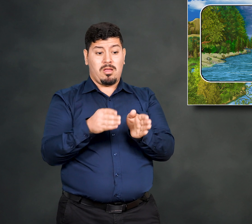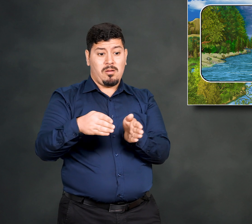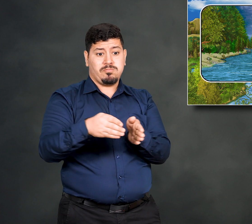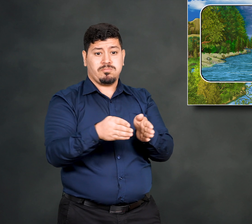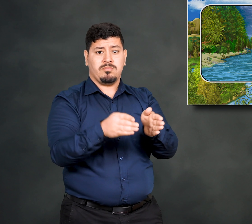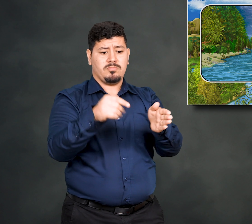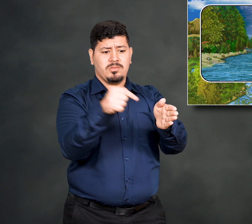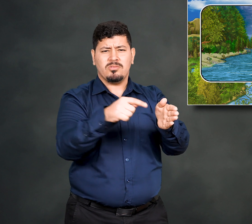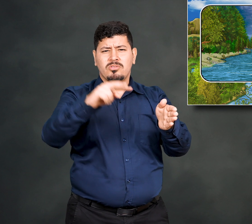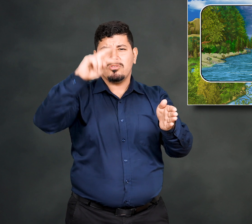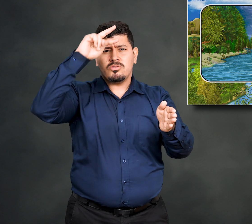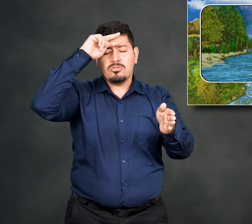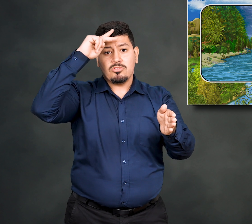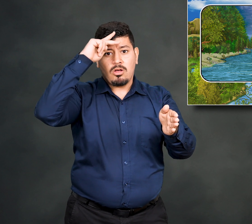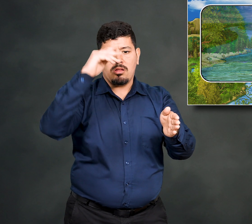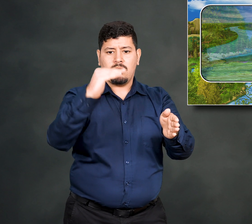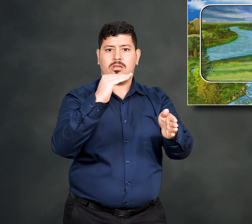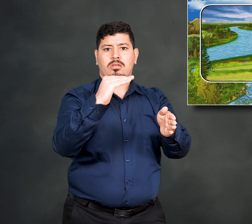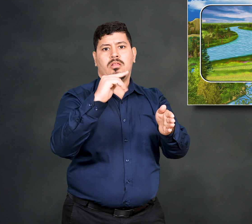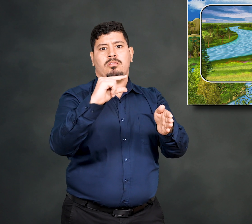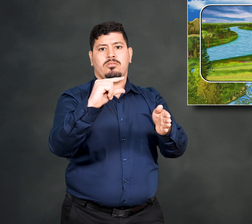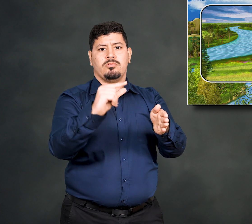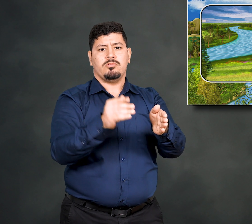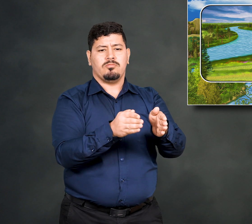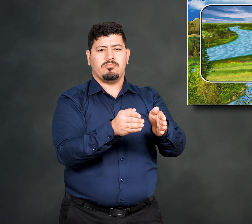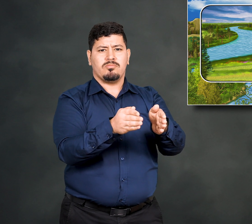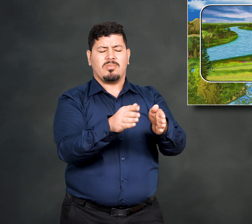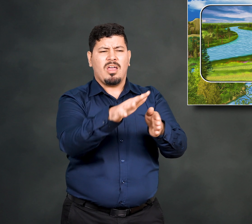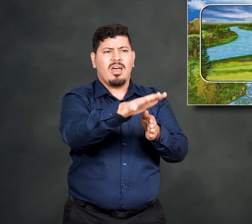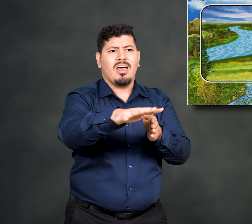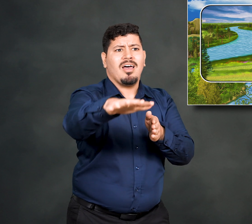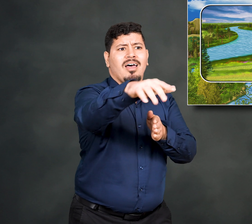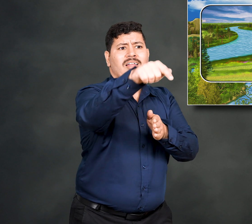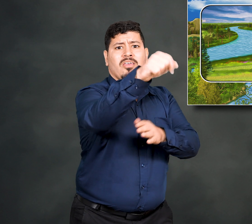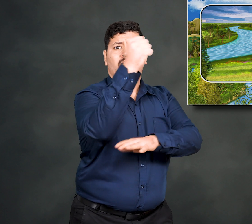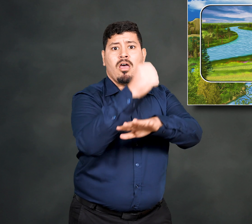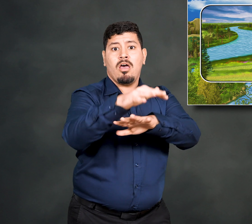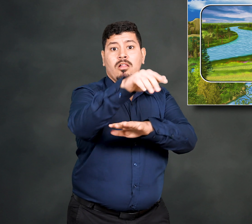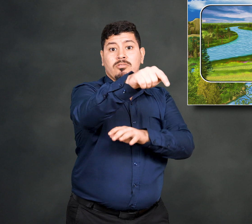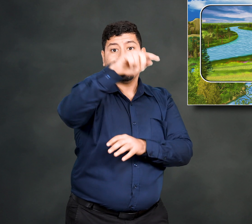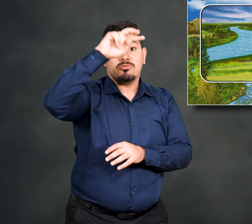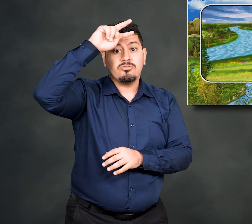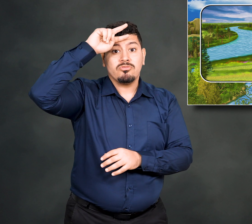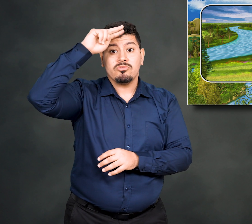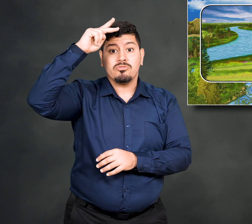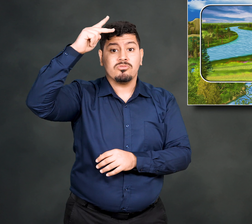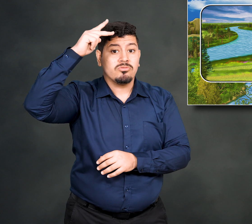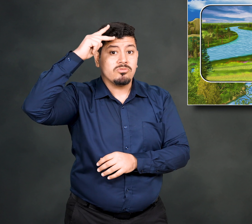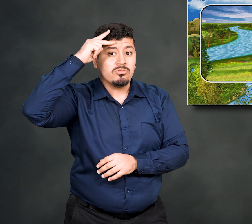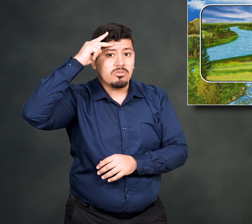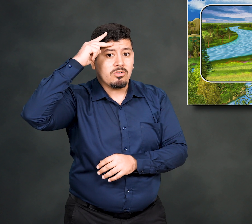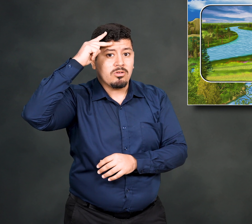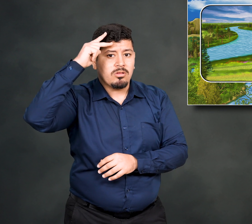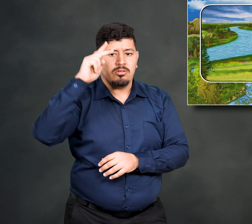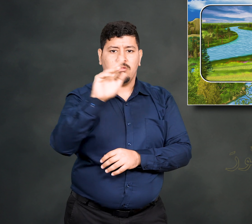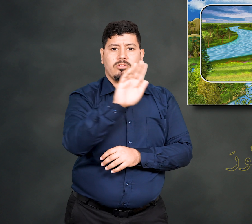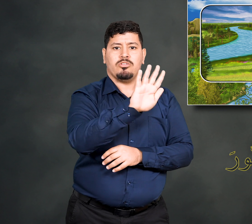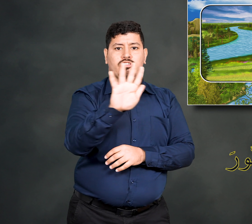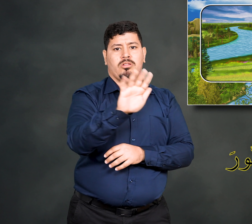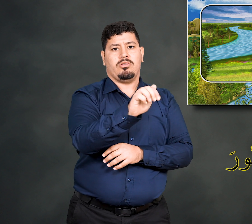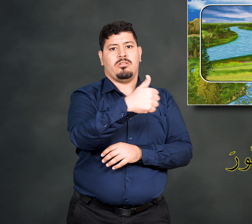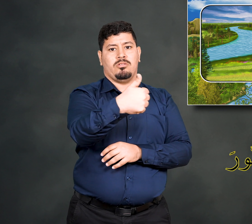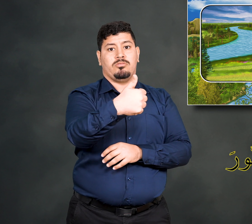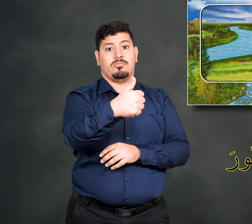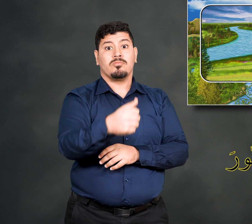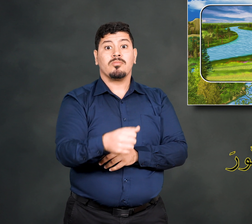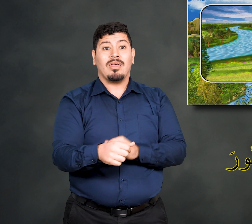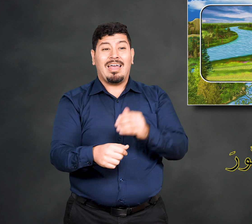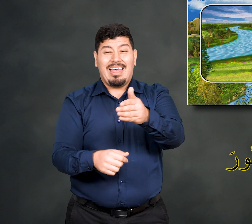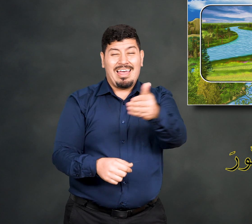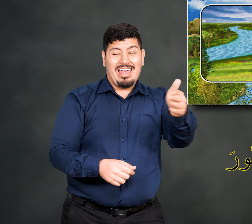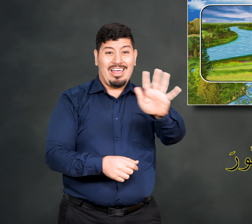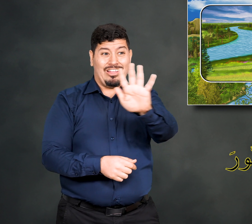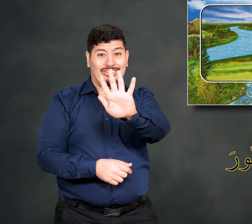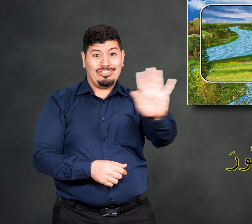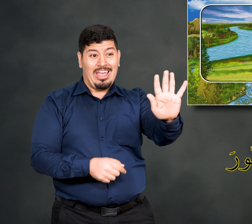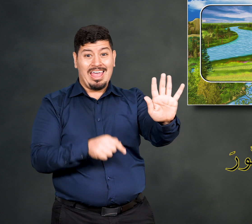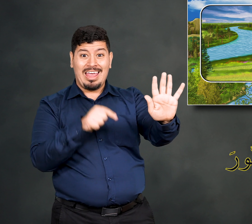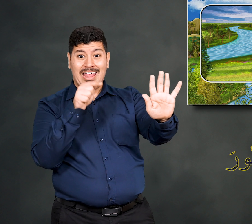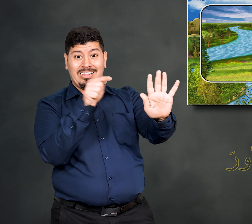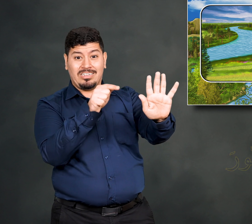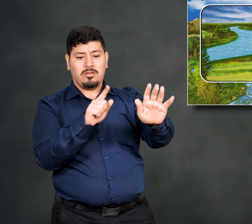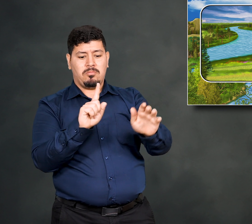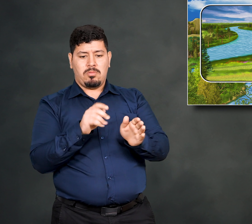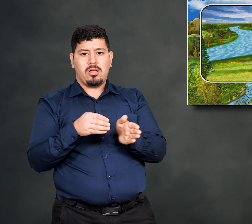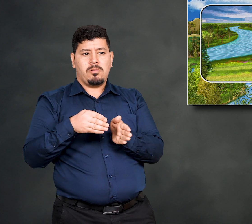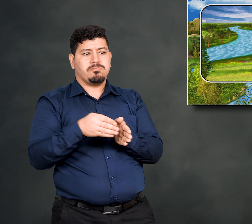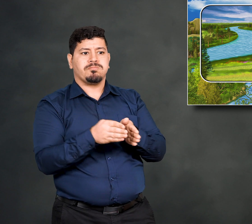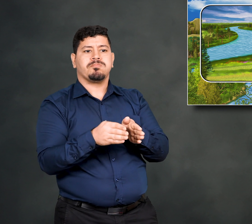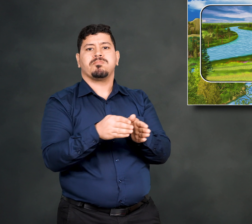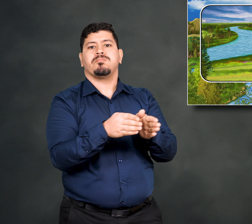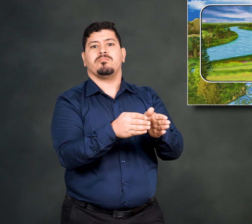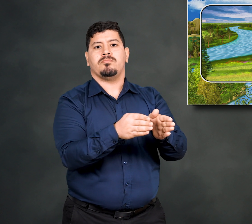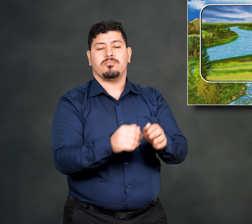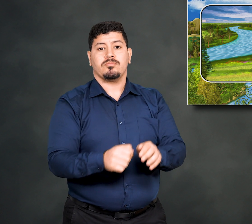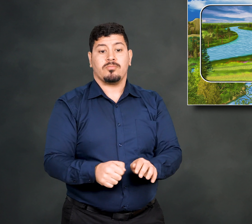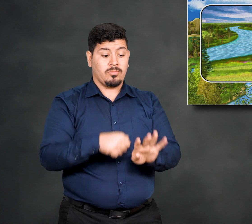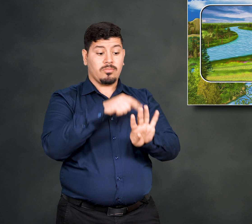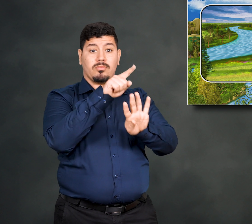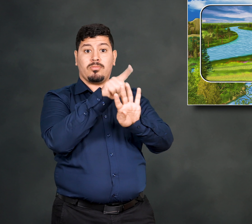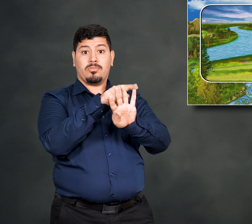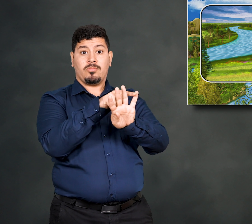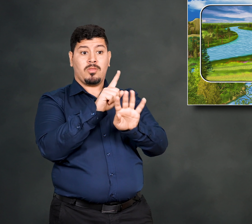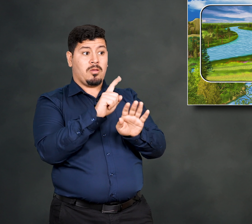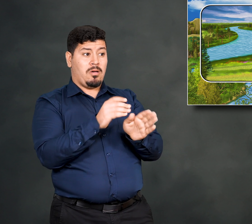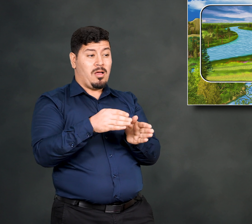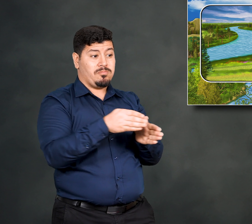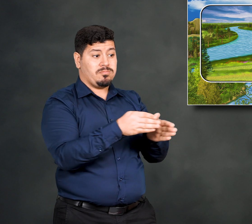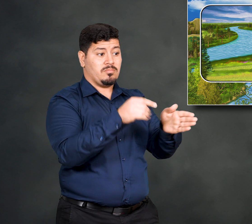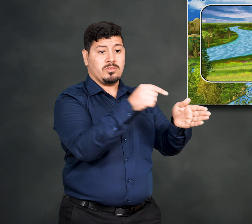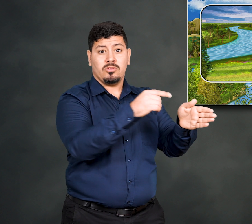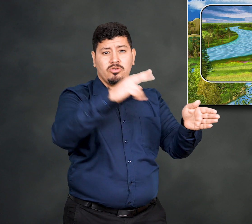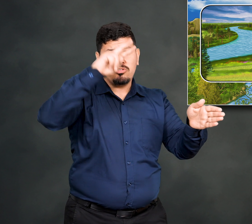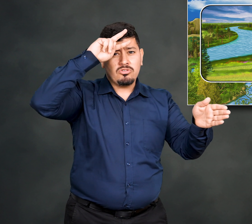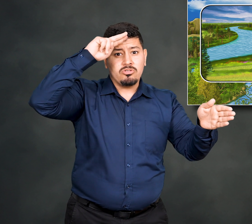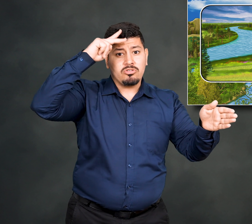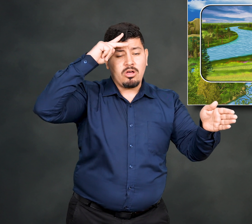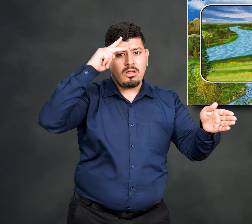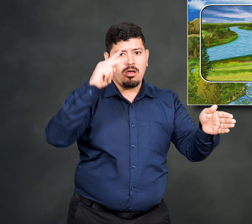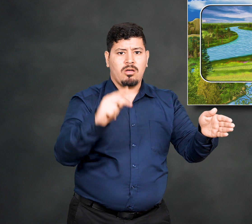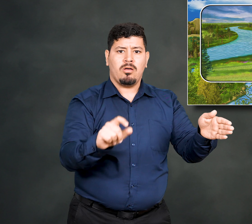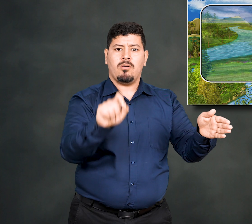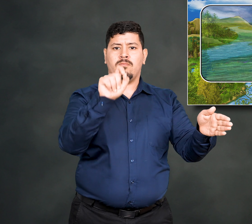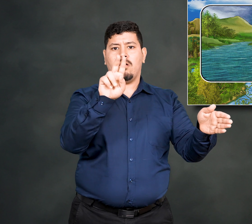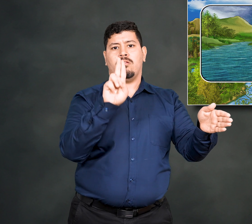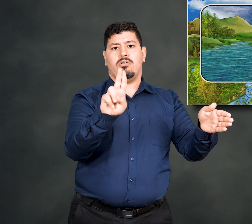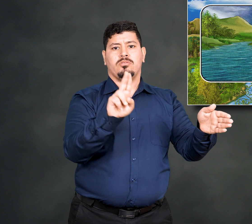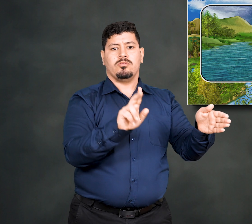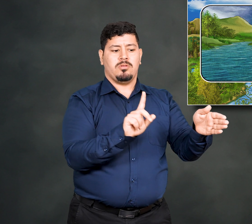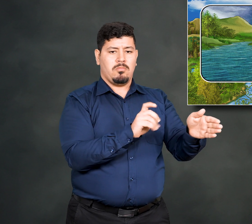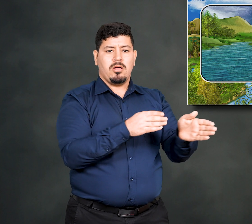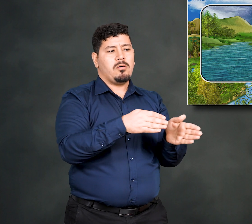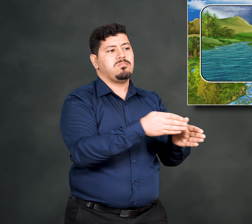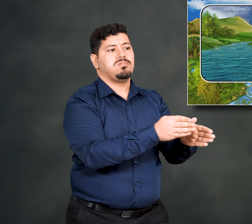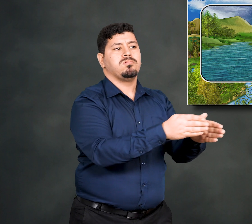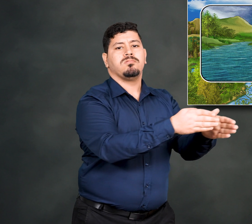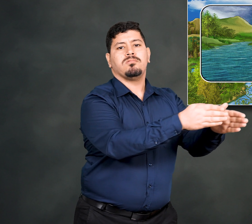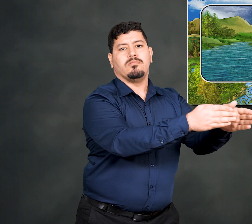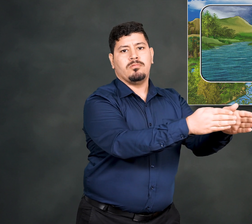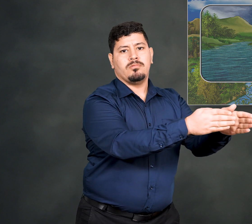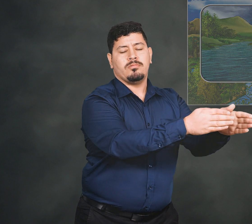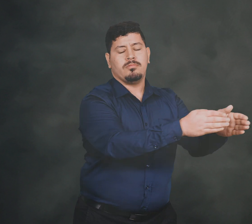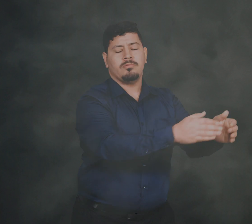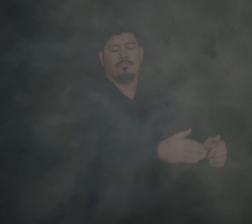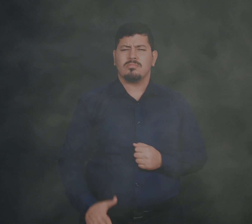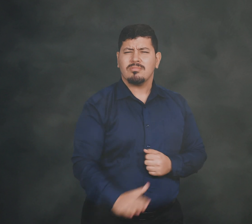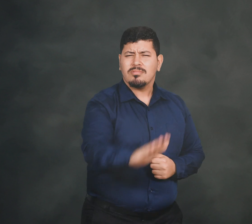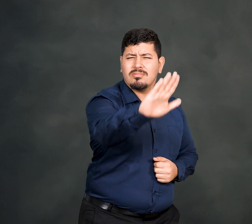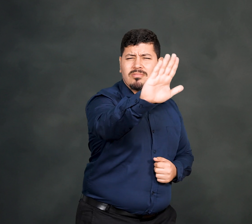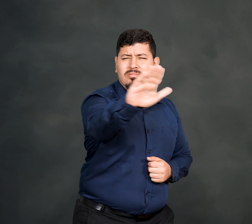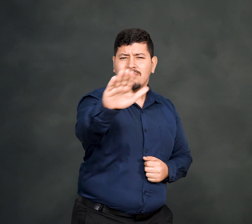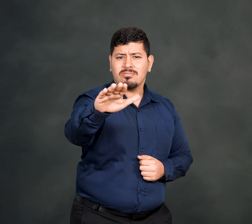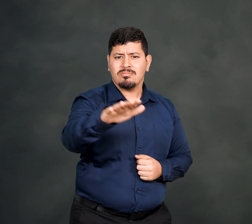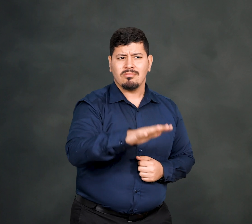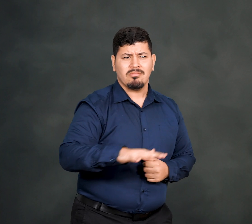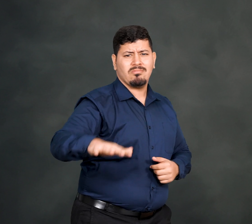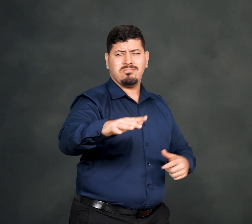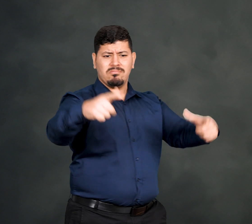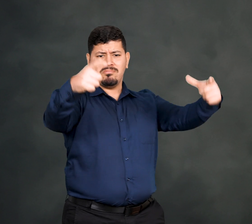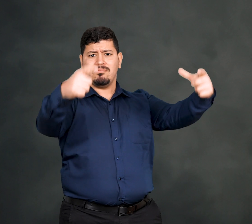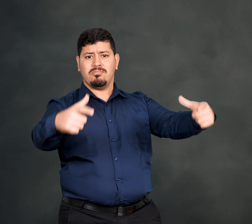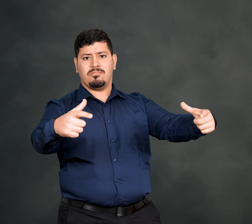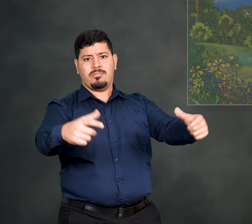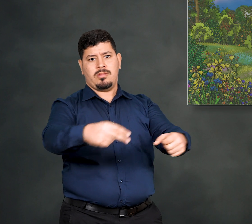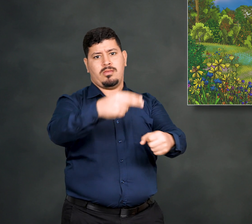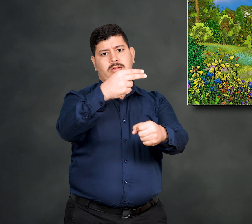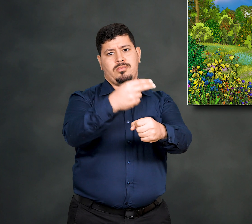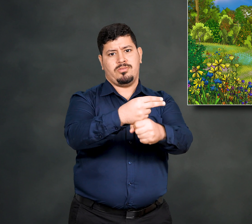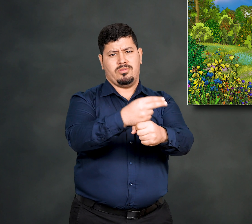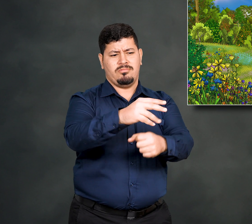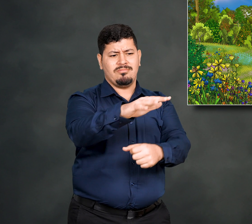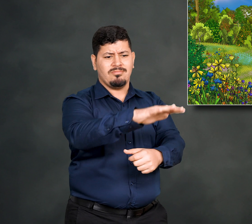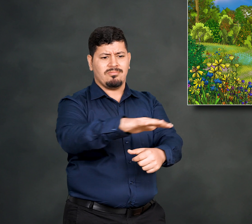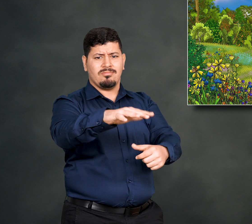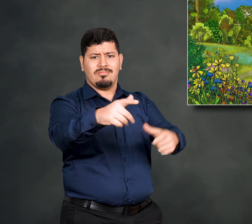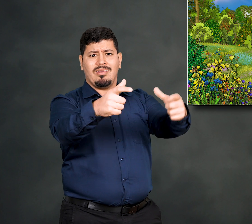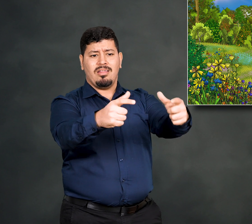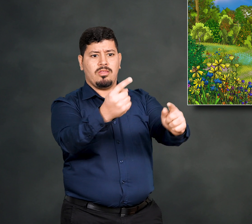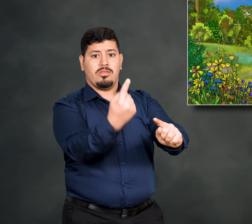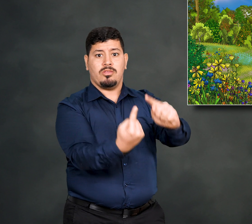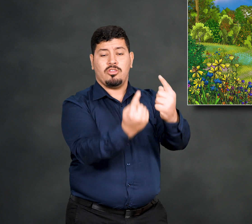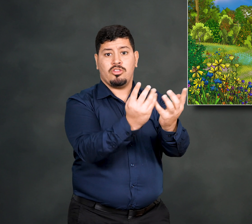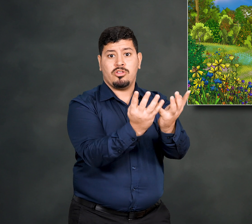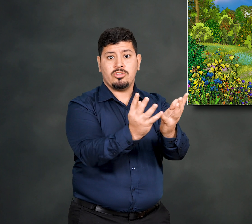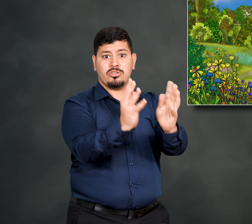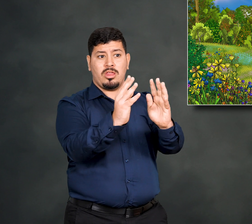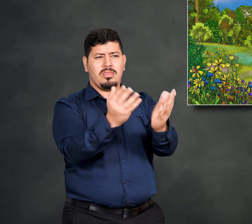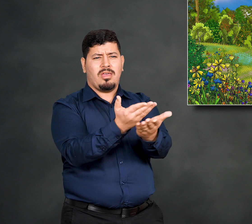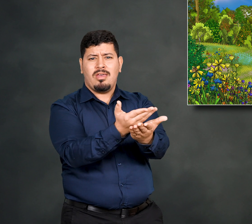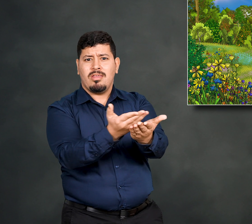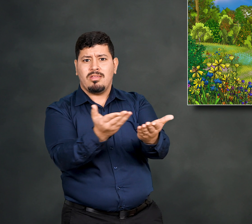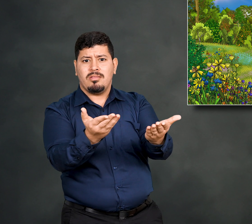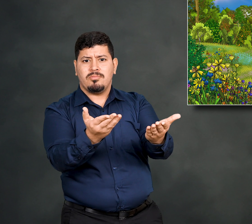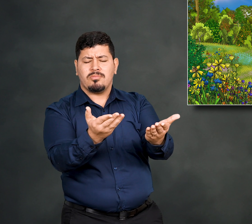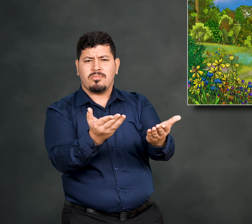The name of the third river is Hiddekel; it runs along the east side of Assyria. And the fourth river is the Euphrates.